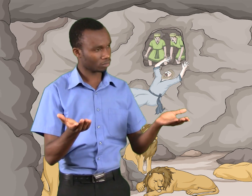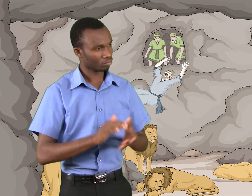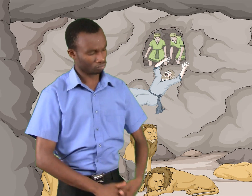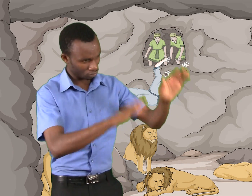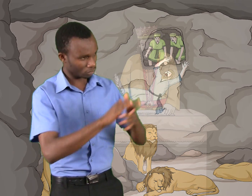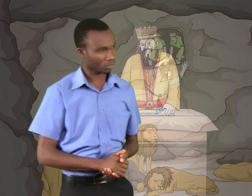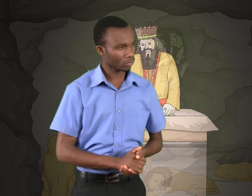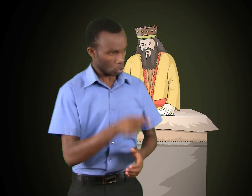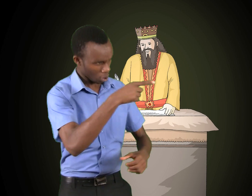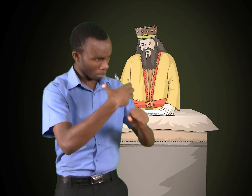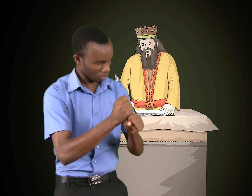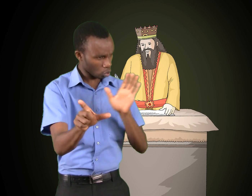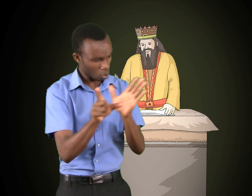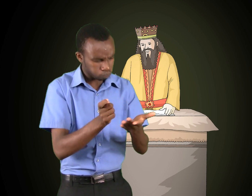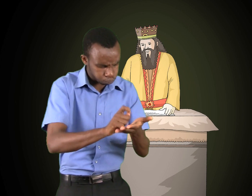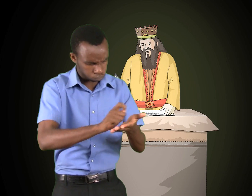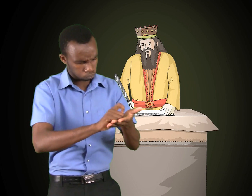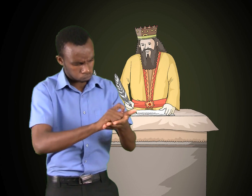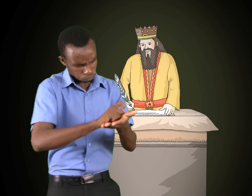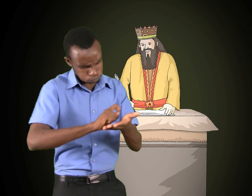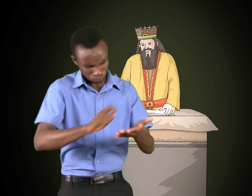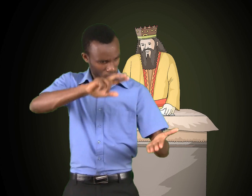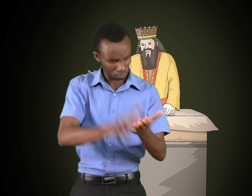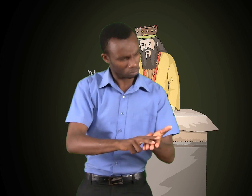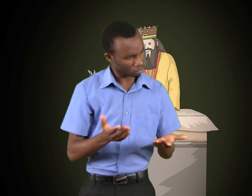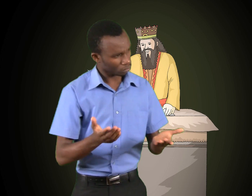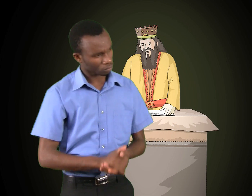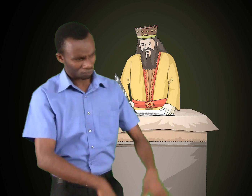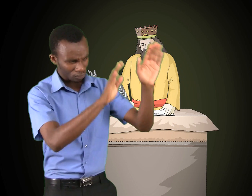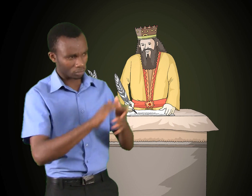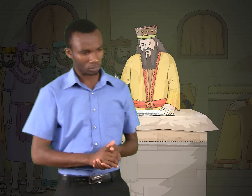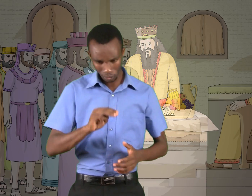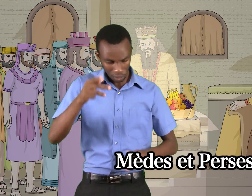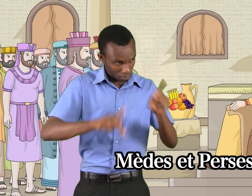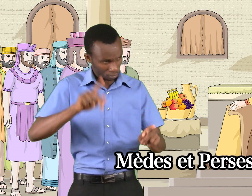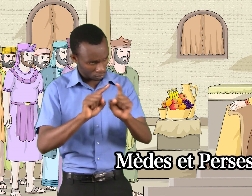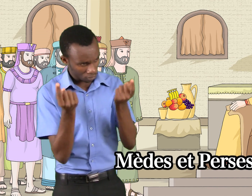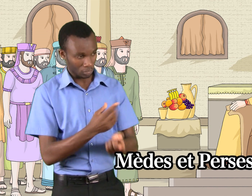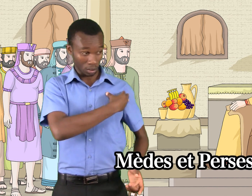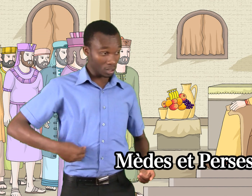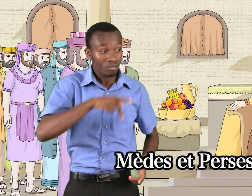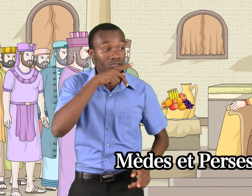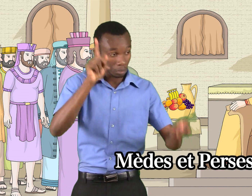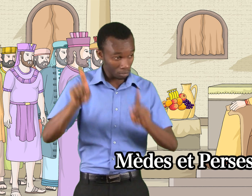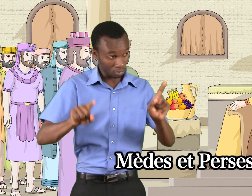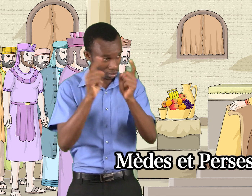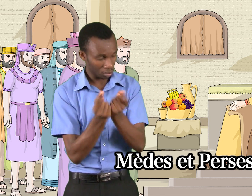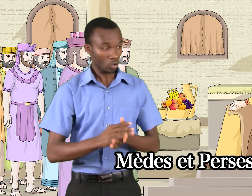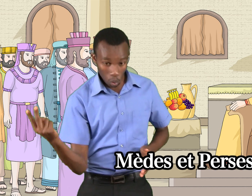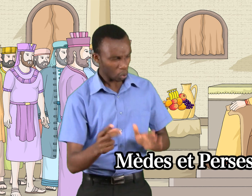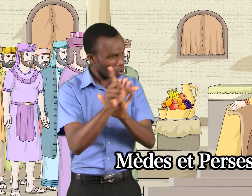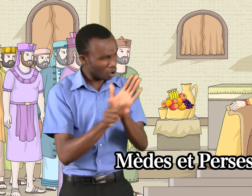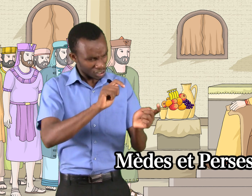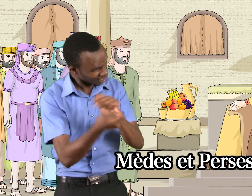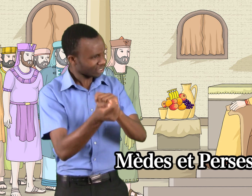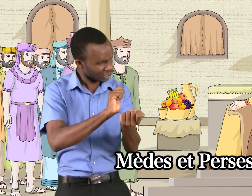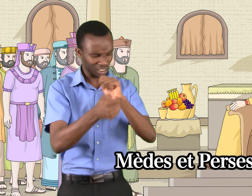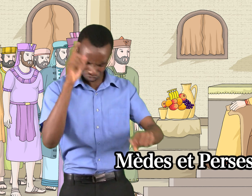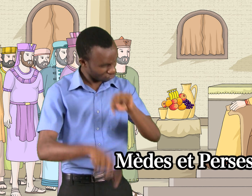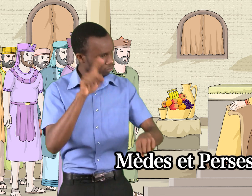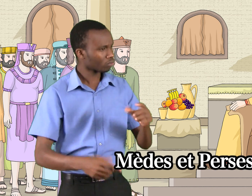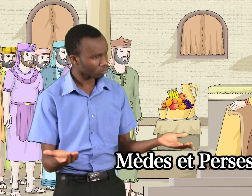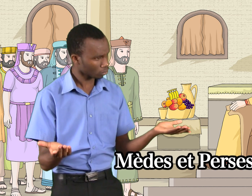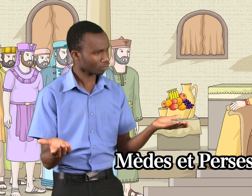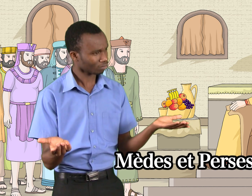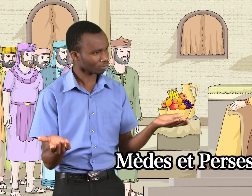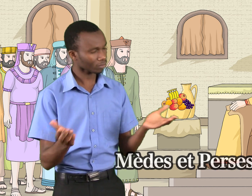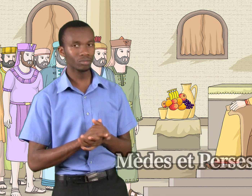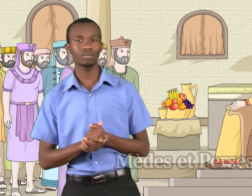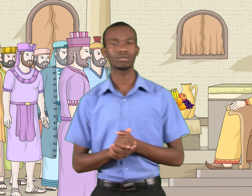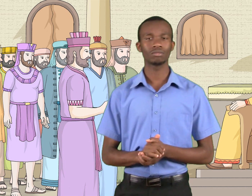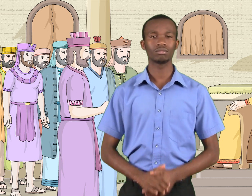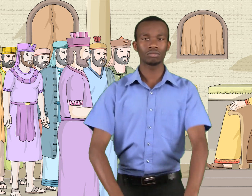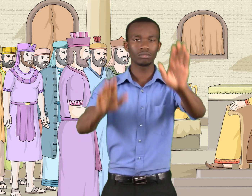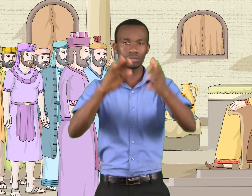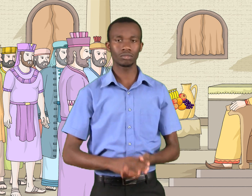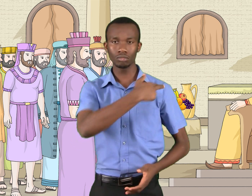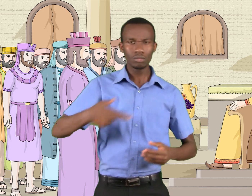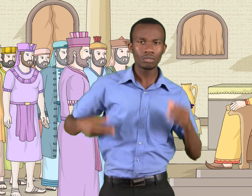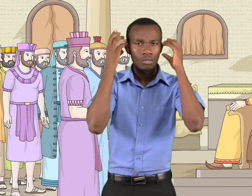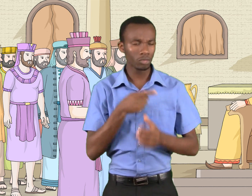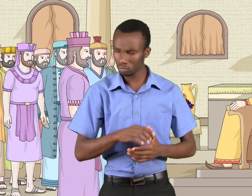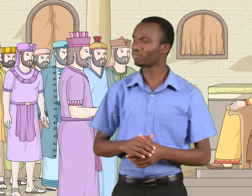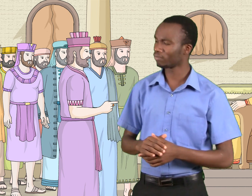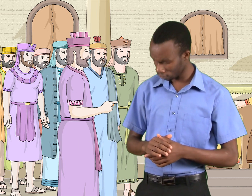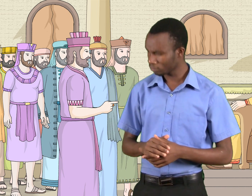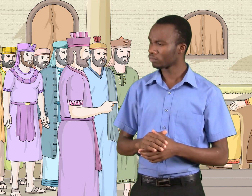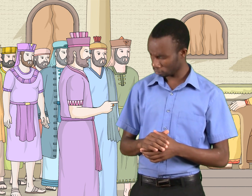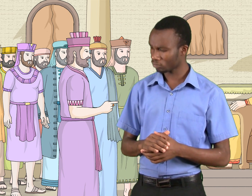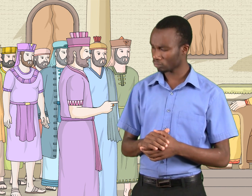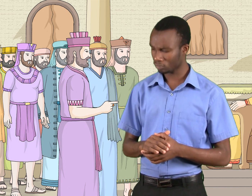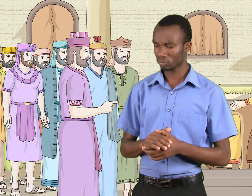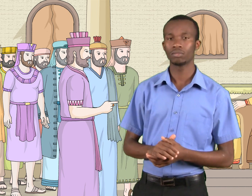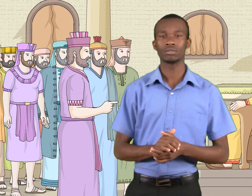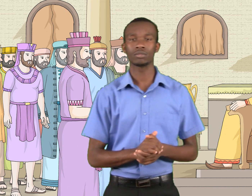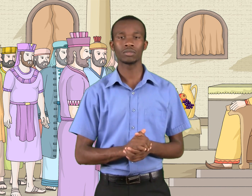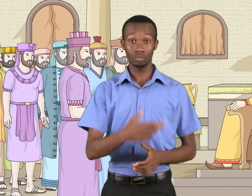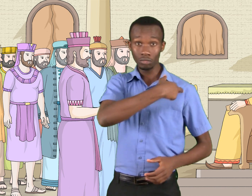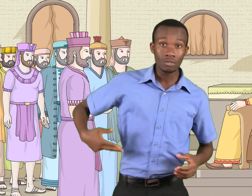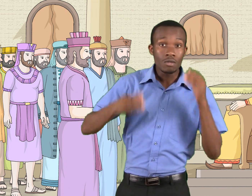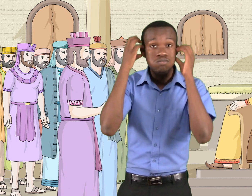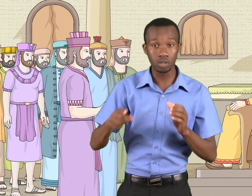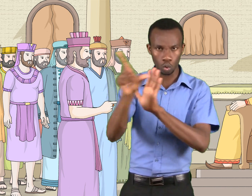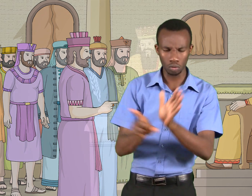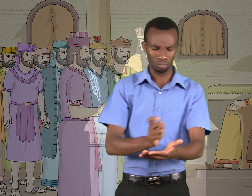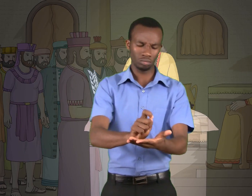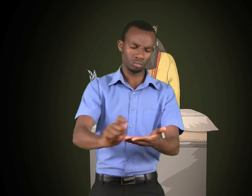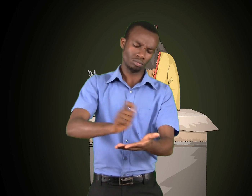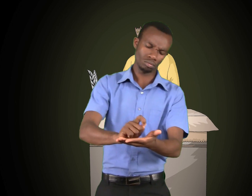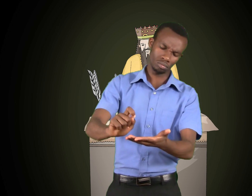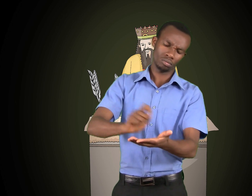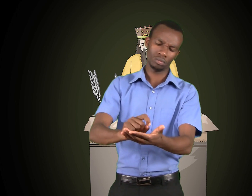Therefore, O king, establish the decree and sign the document so that it cannot be changed—in accordance with the law of the Medes and Persians, which cannot be repealed.”